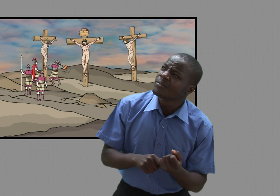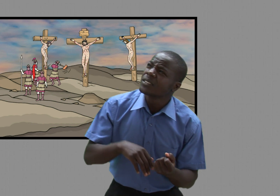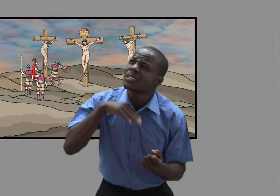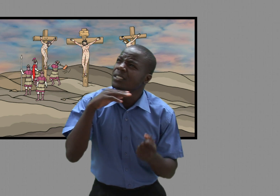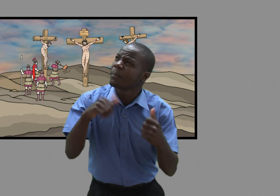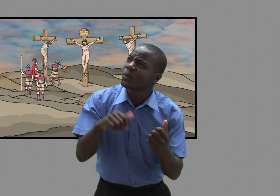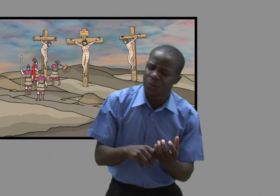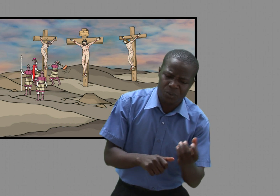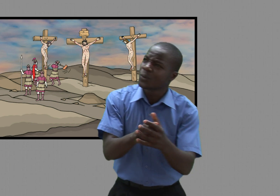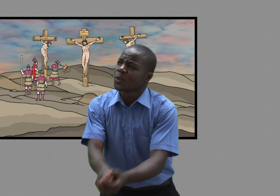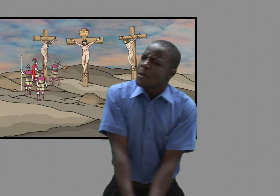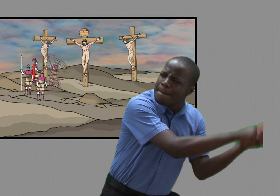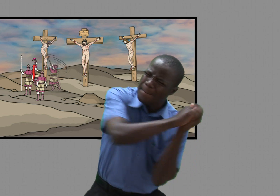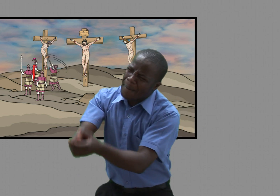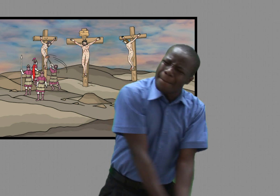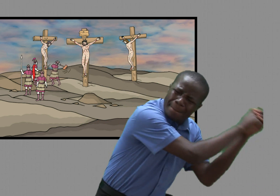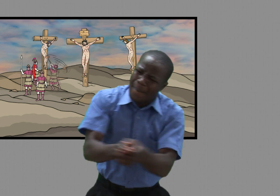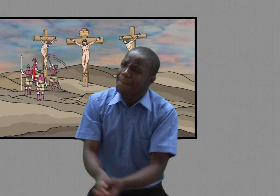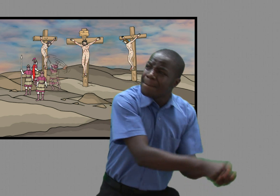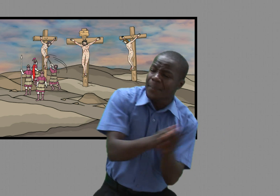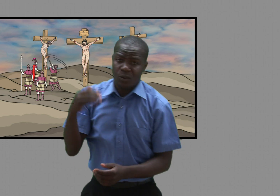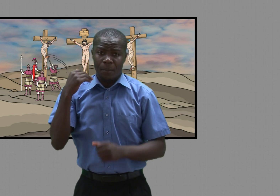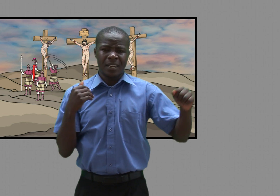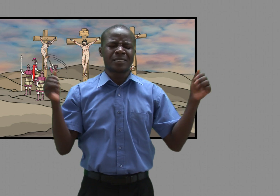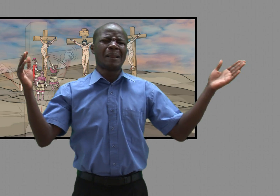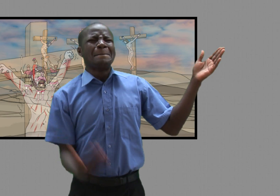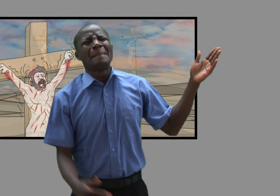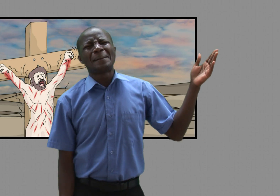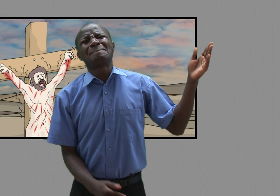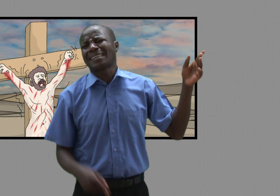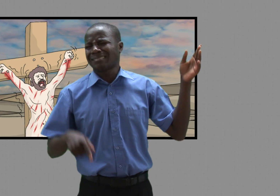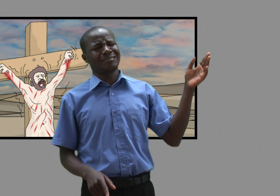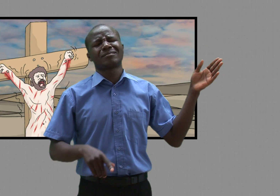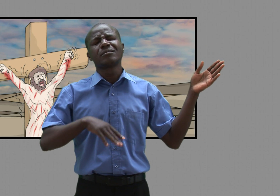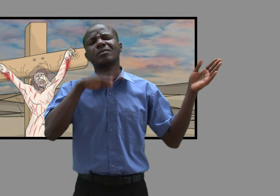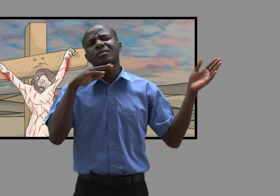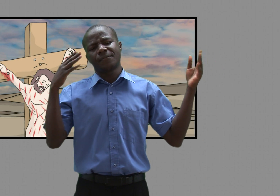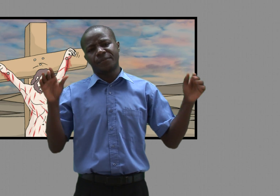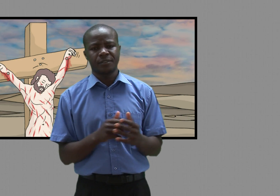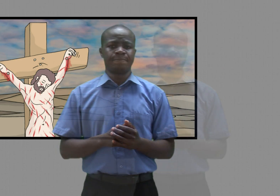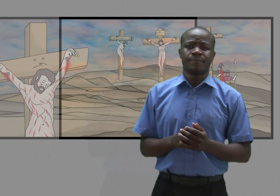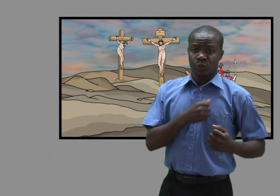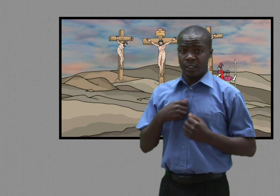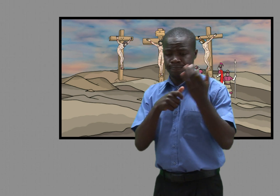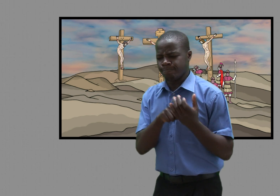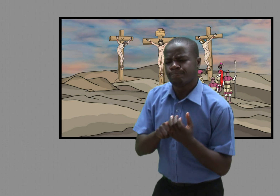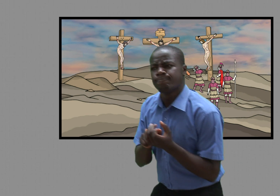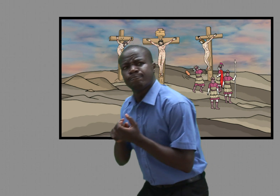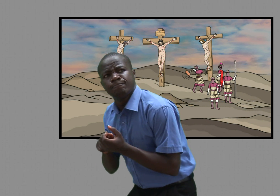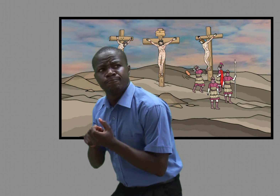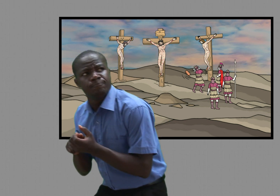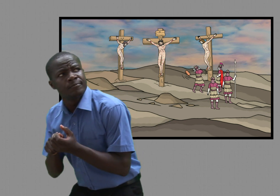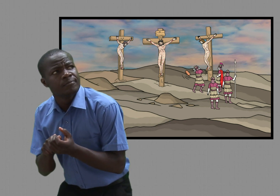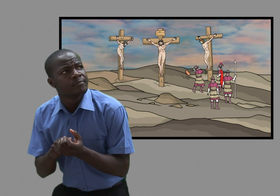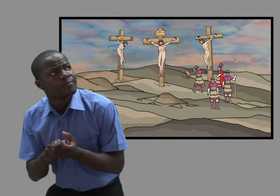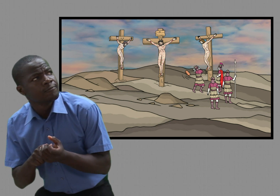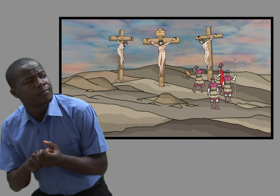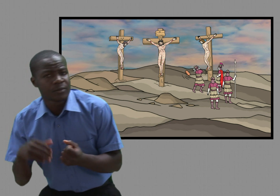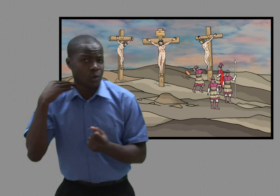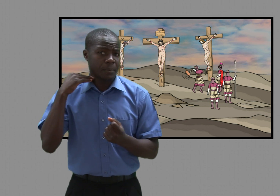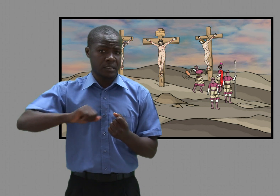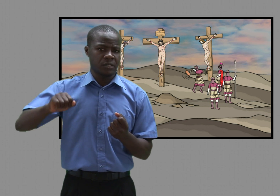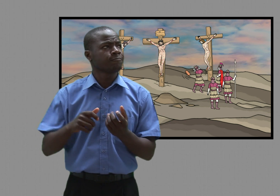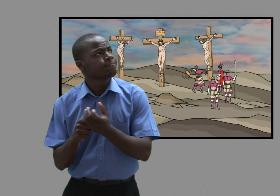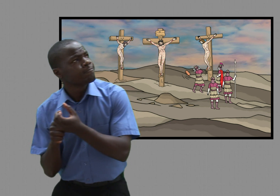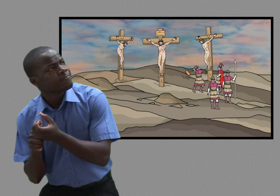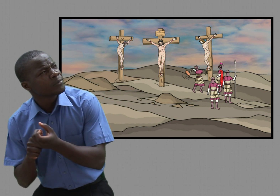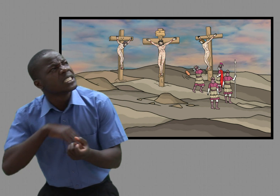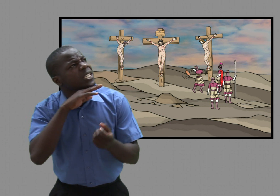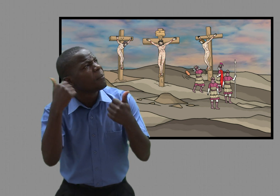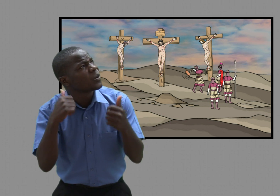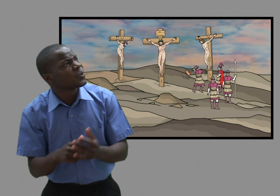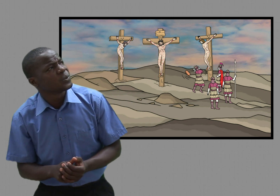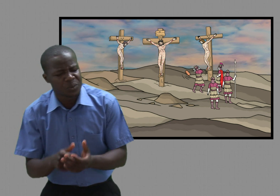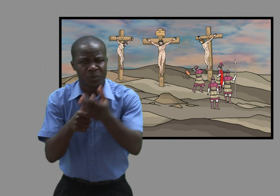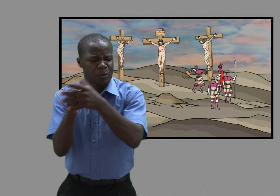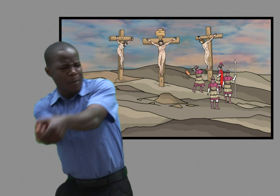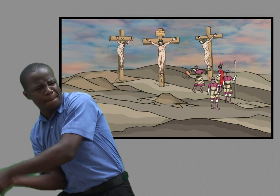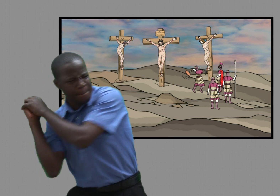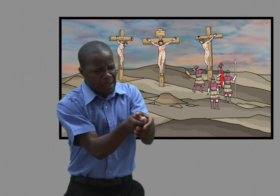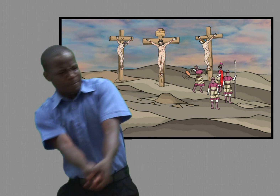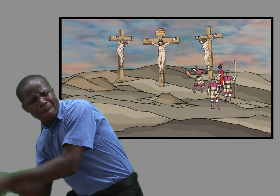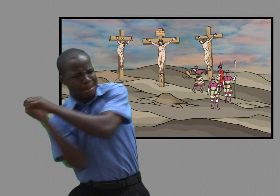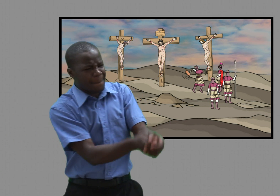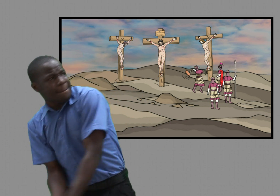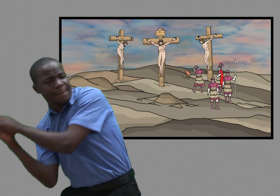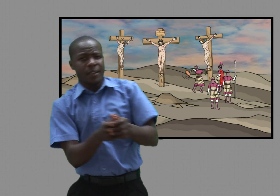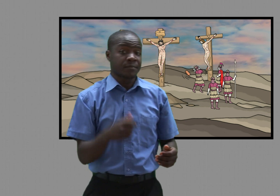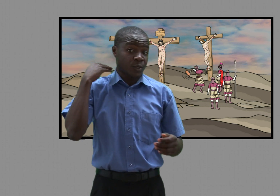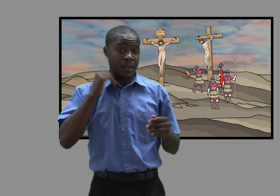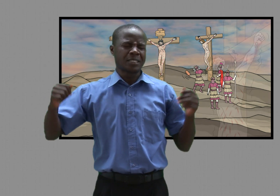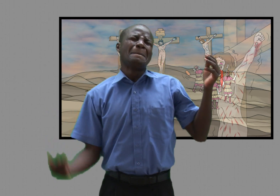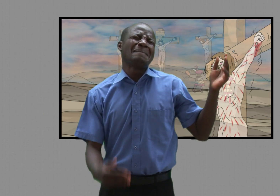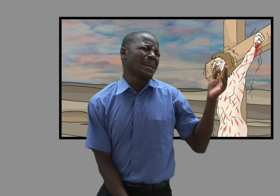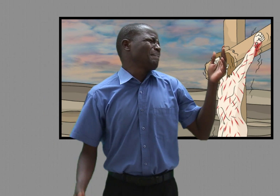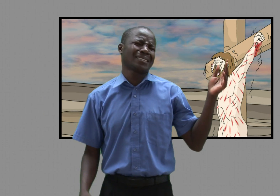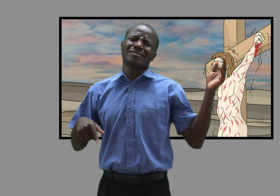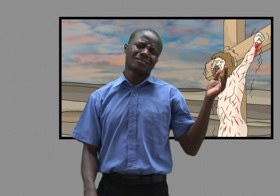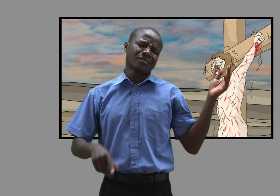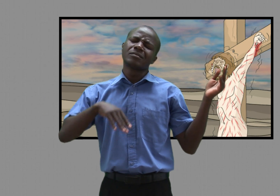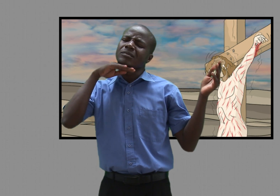We are punished justly, for we are receiving what our actions deserve. But this man has done nothing wrong.” Then he said, “Jesus, remember me when You come into Your kingdom!” And Jesus said to him, “Truly I tell you, today you will be with Me in Paradise.” It was the day of Preparation, and the next day was a High Sabbath.